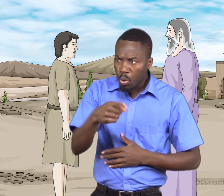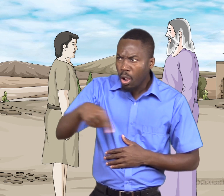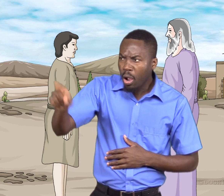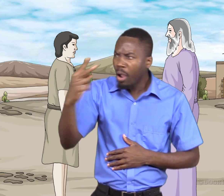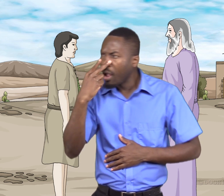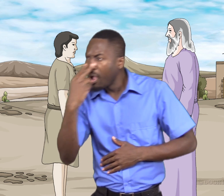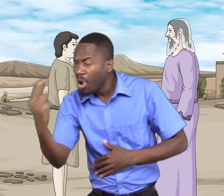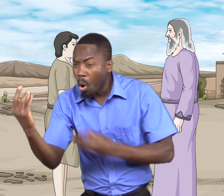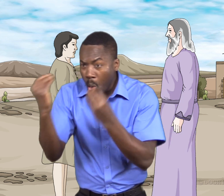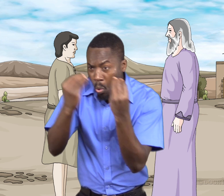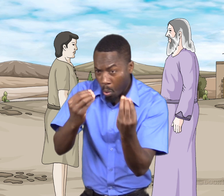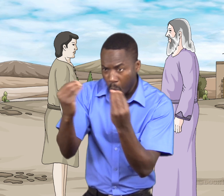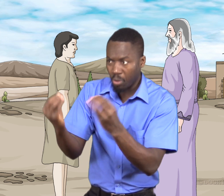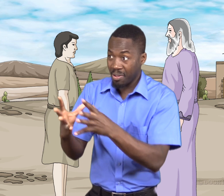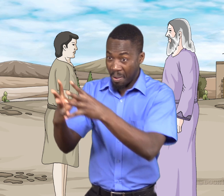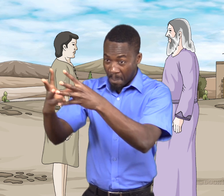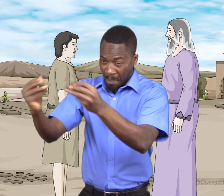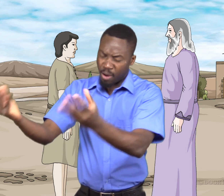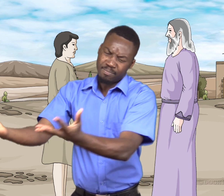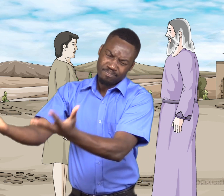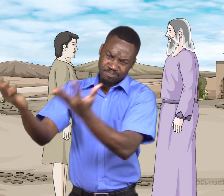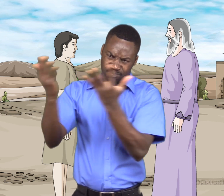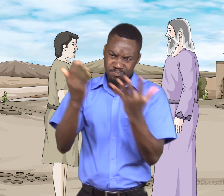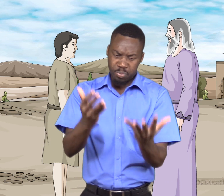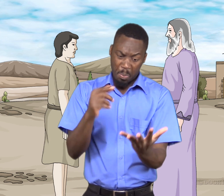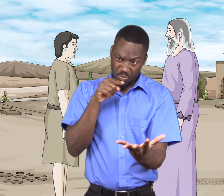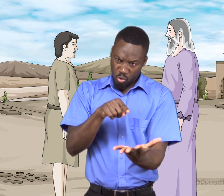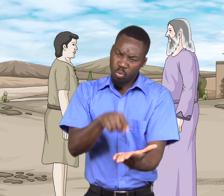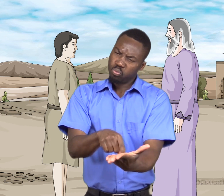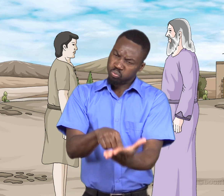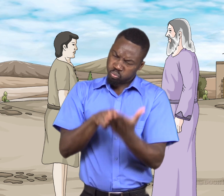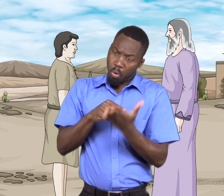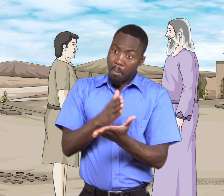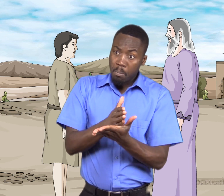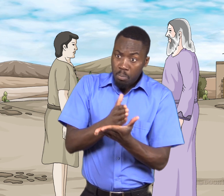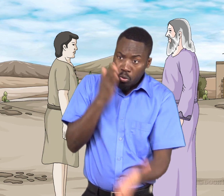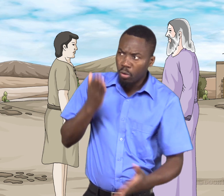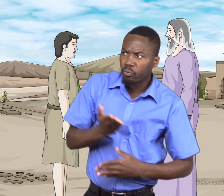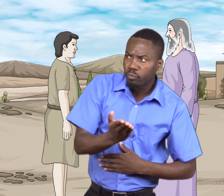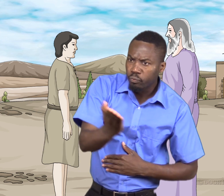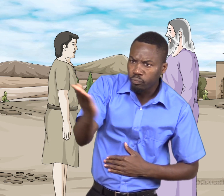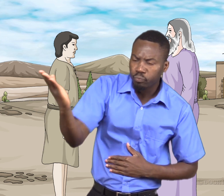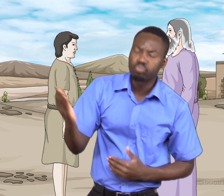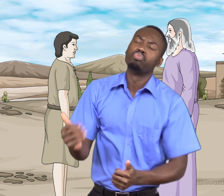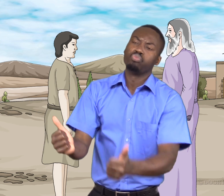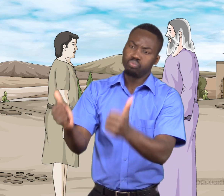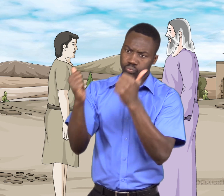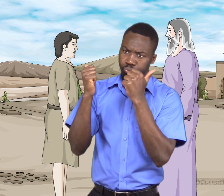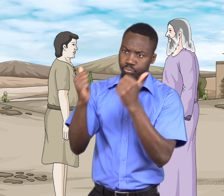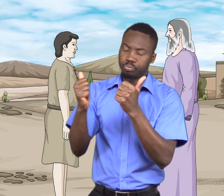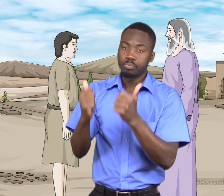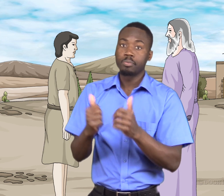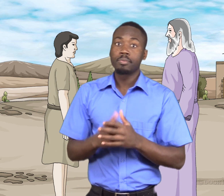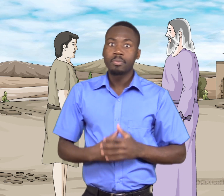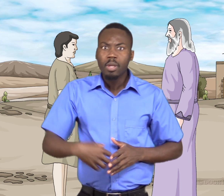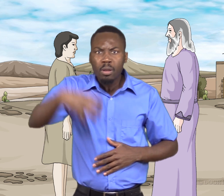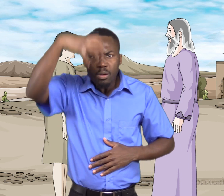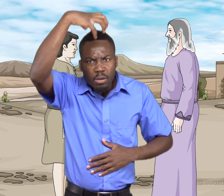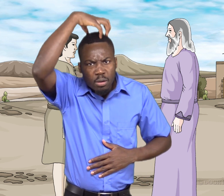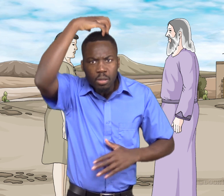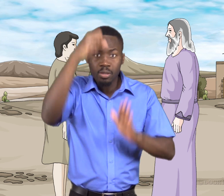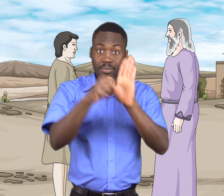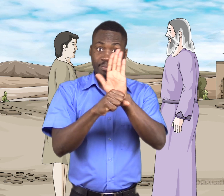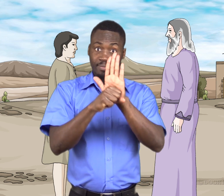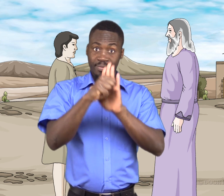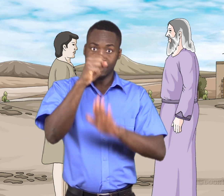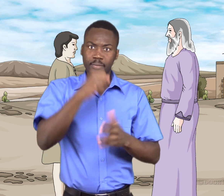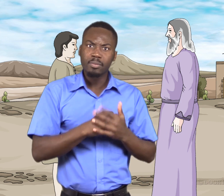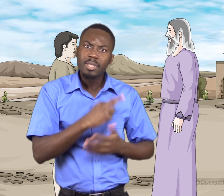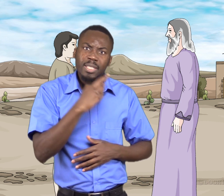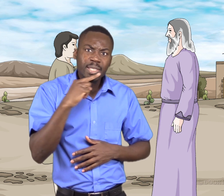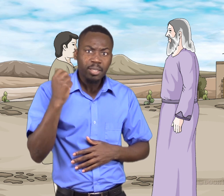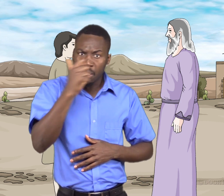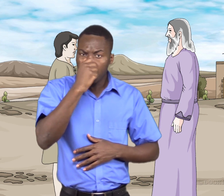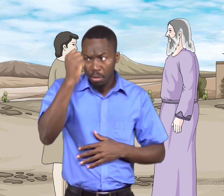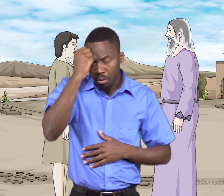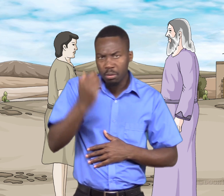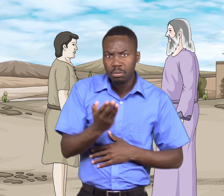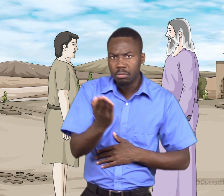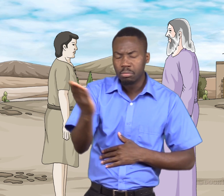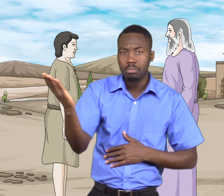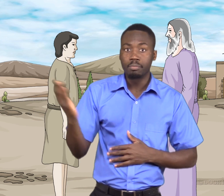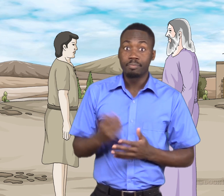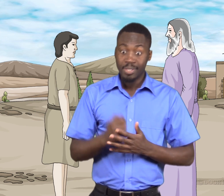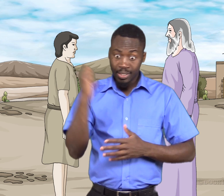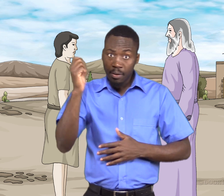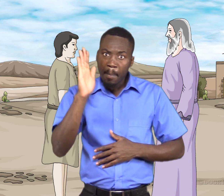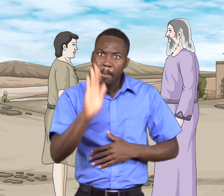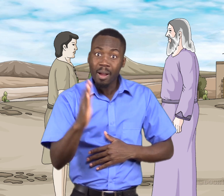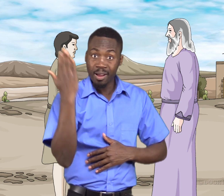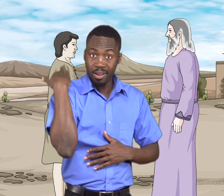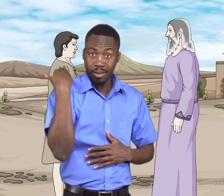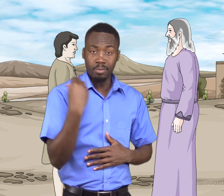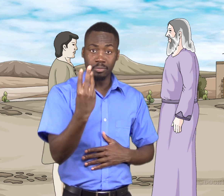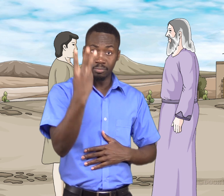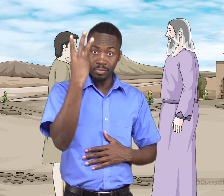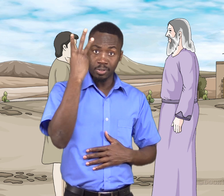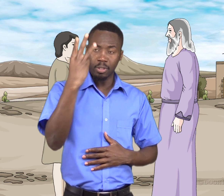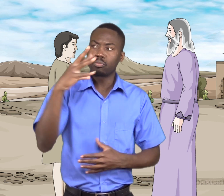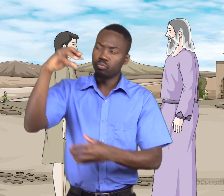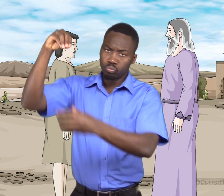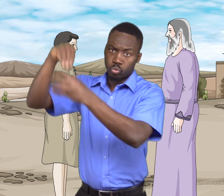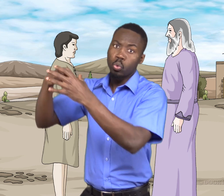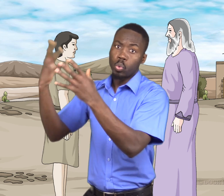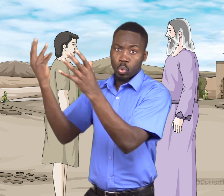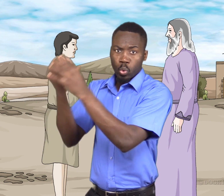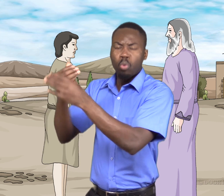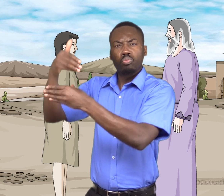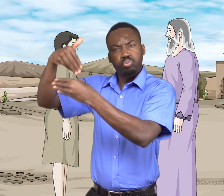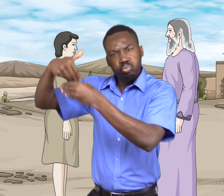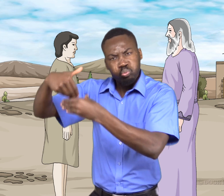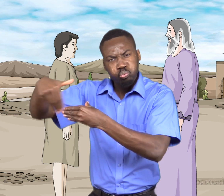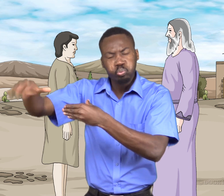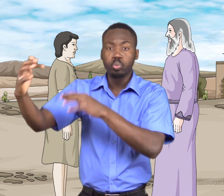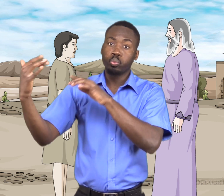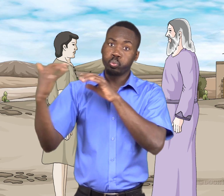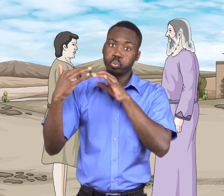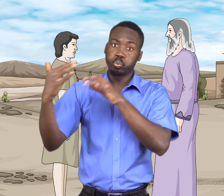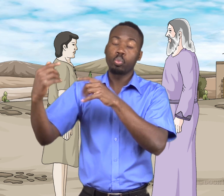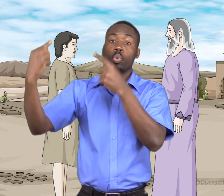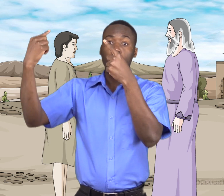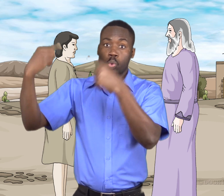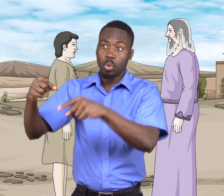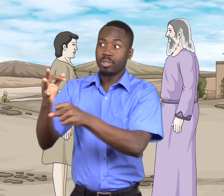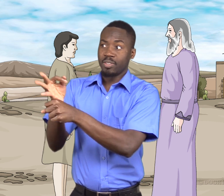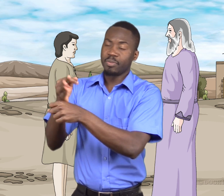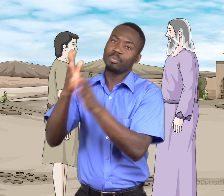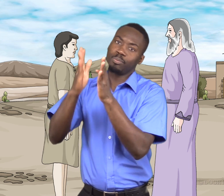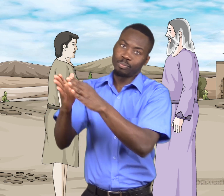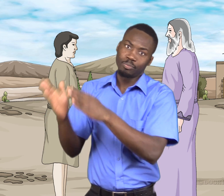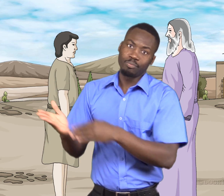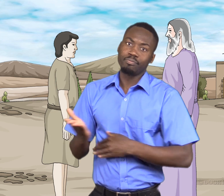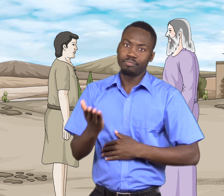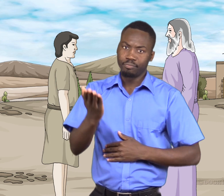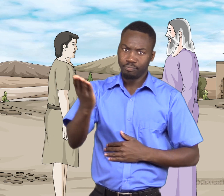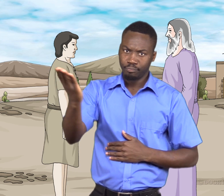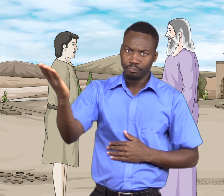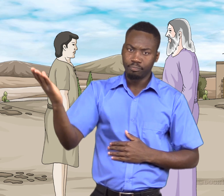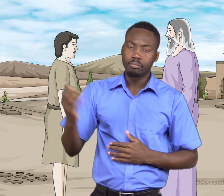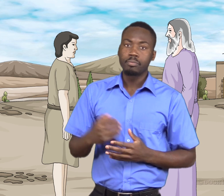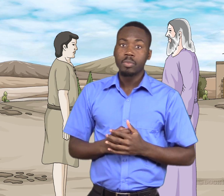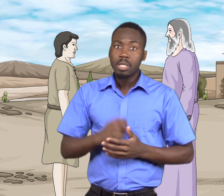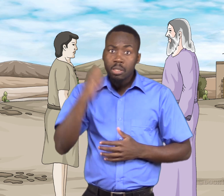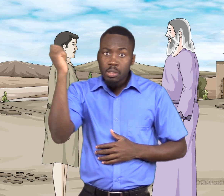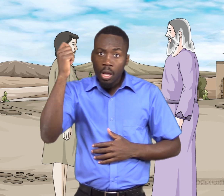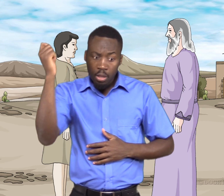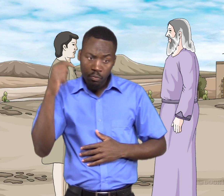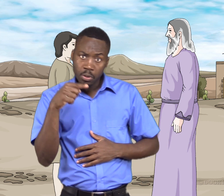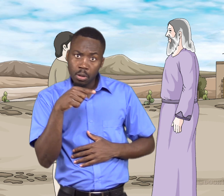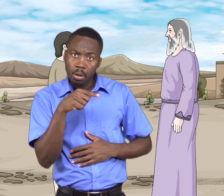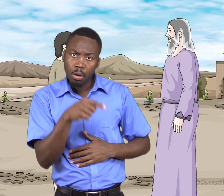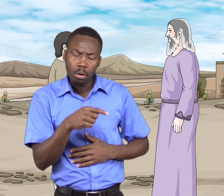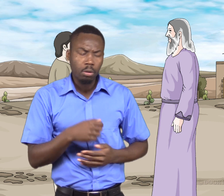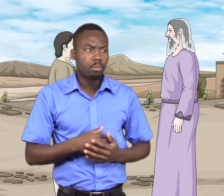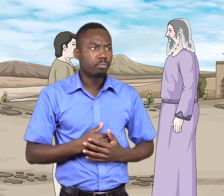Check on the welfare of your brothers and bring back an assurance from them.